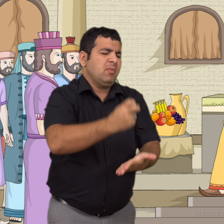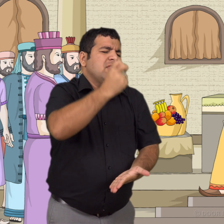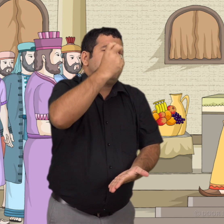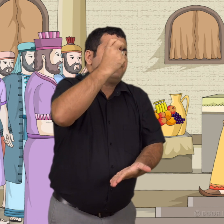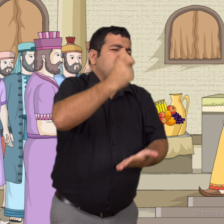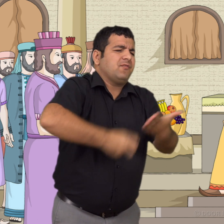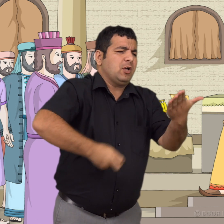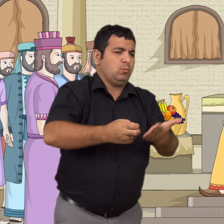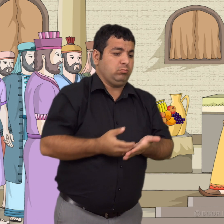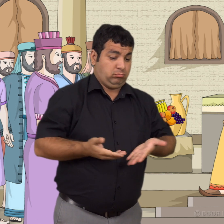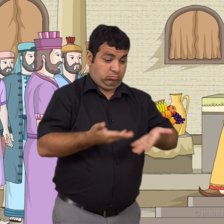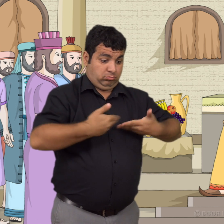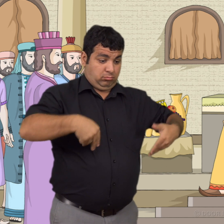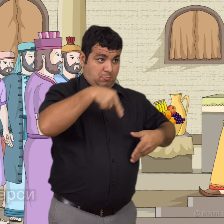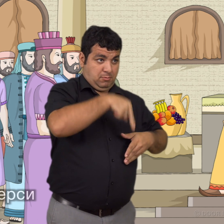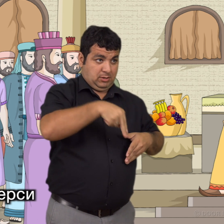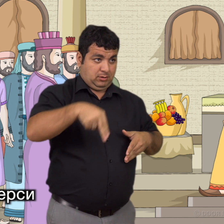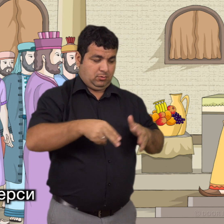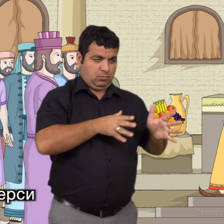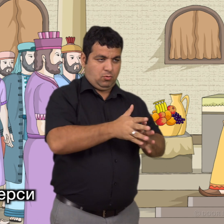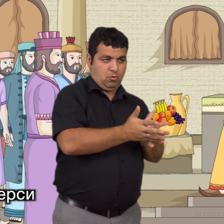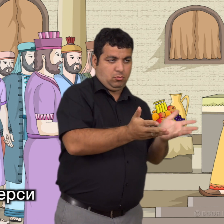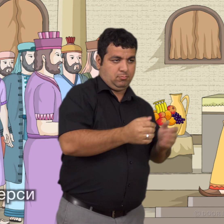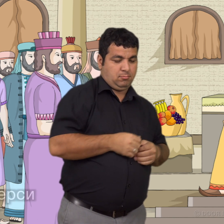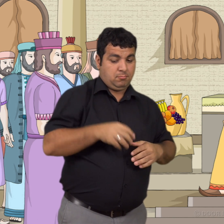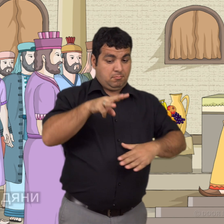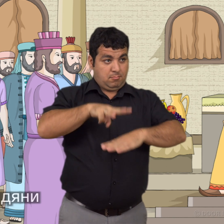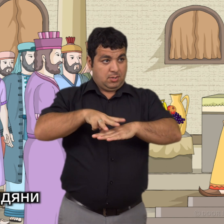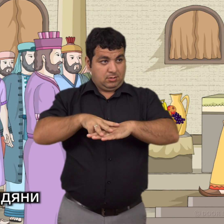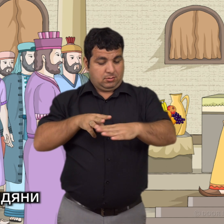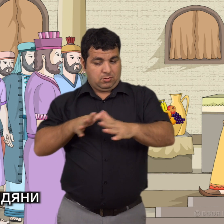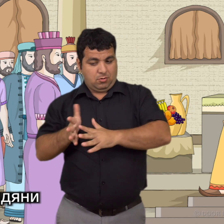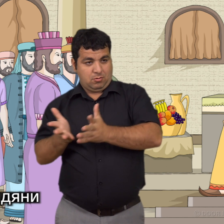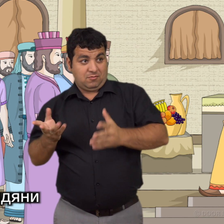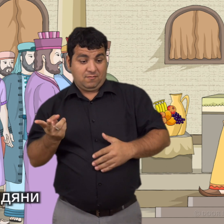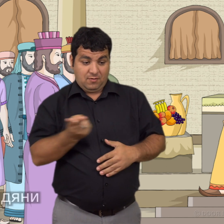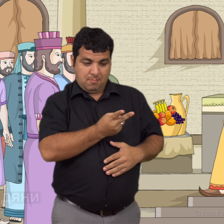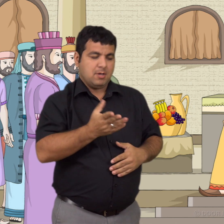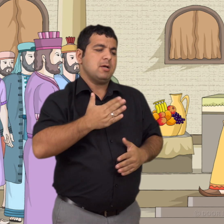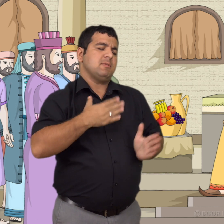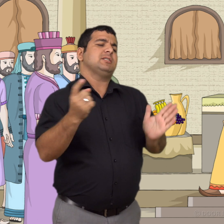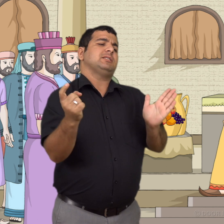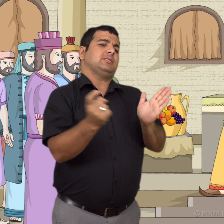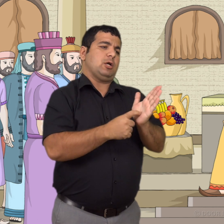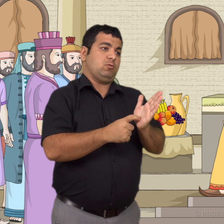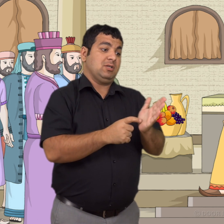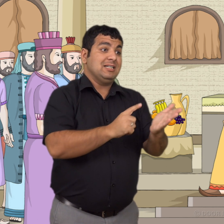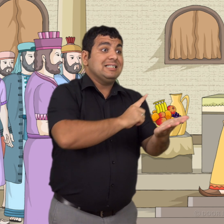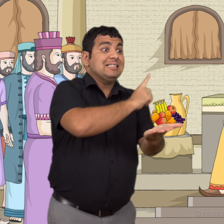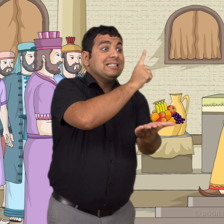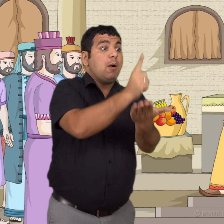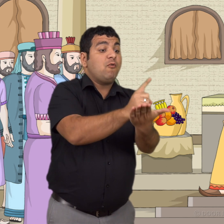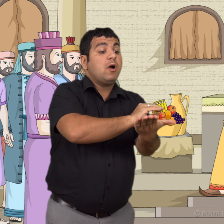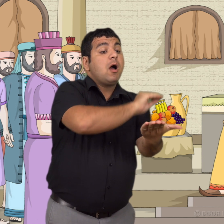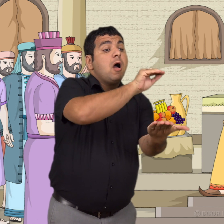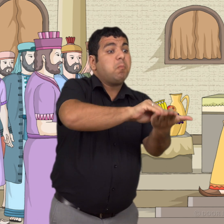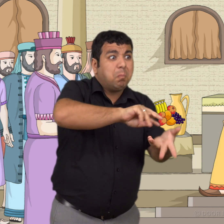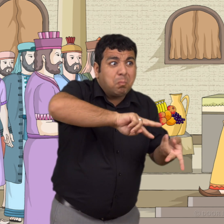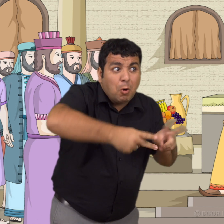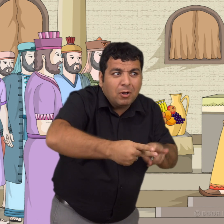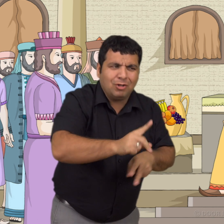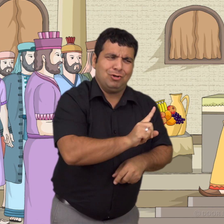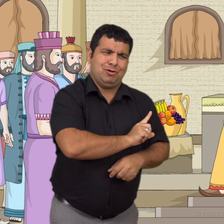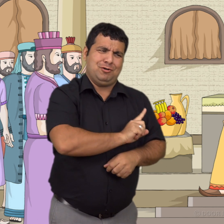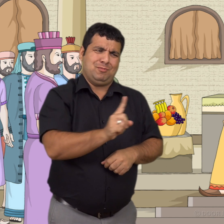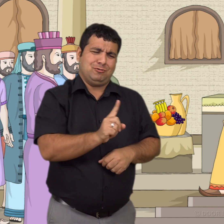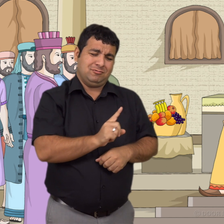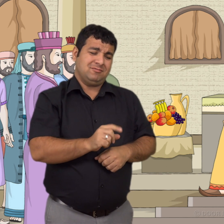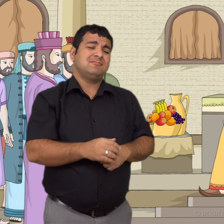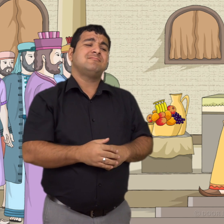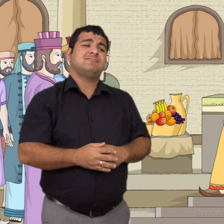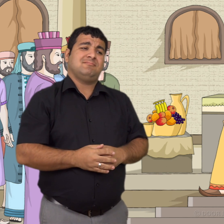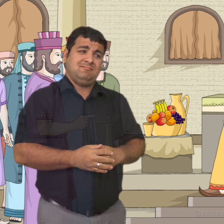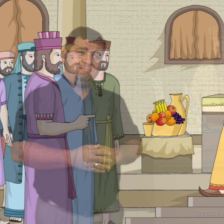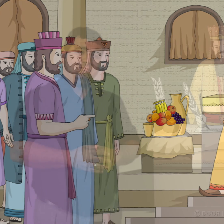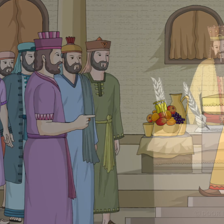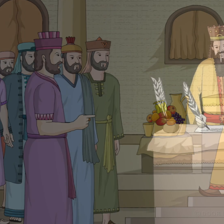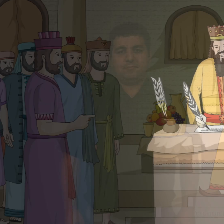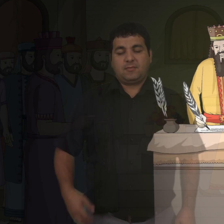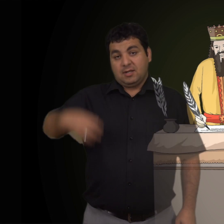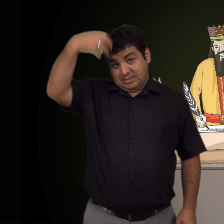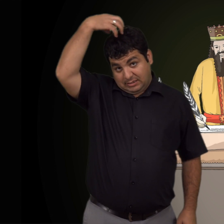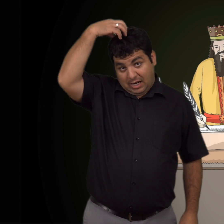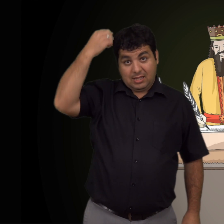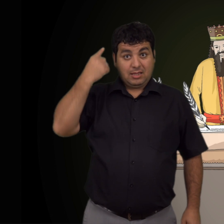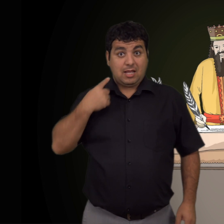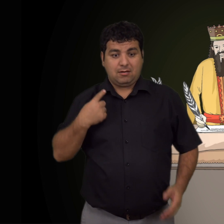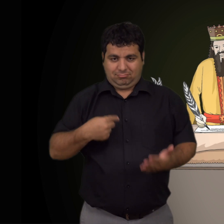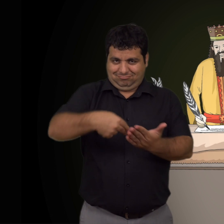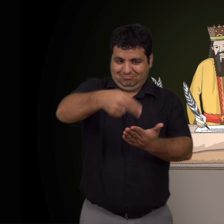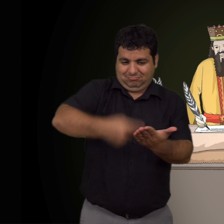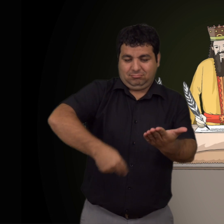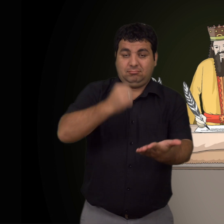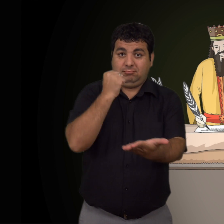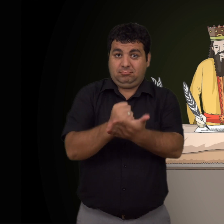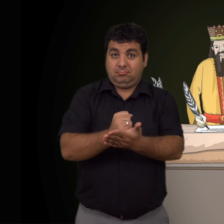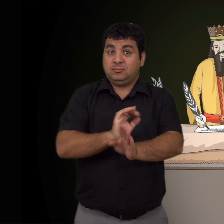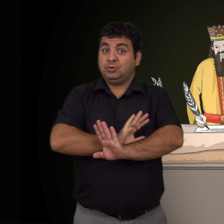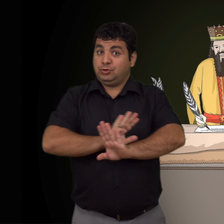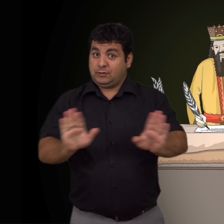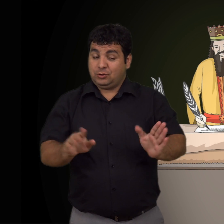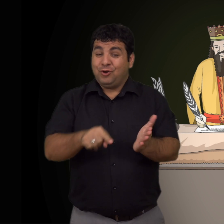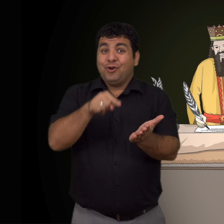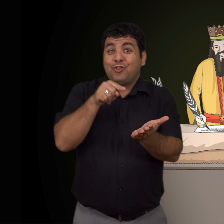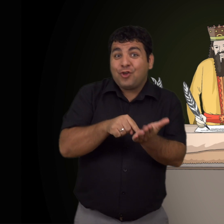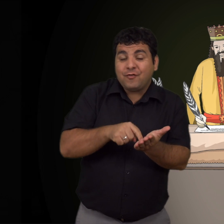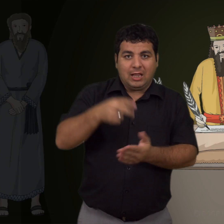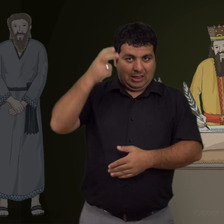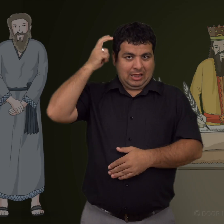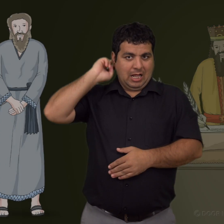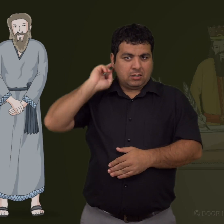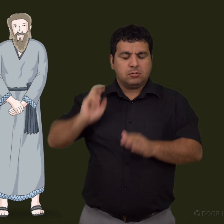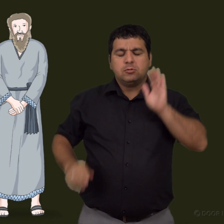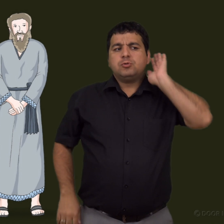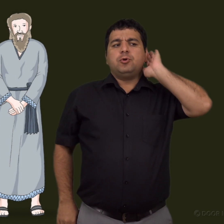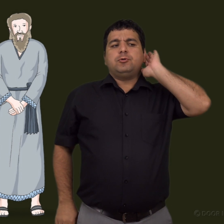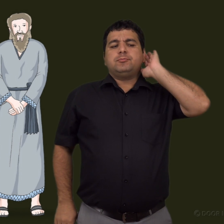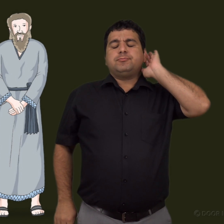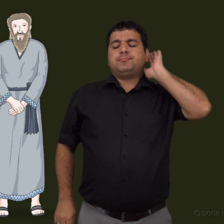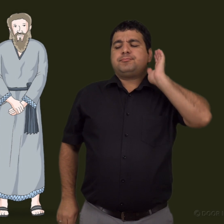Therefore, O king, establish the decree and sign the document so that it cannot be changed—in accordance with the law of the Medes and Persians, which cannot be repealed.” Therefore King Darius signed the written decree.